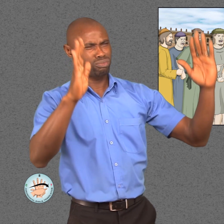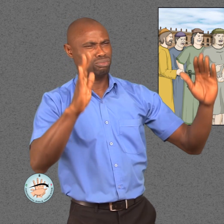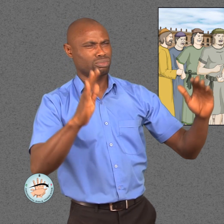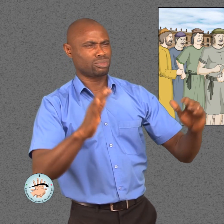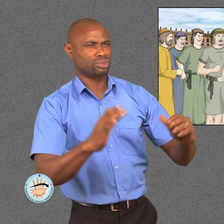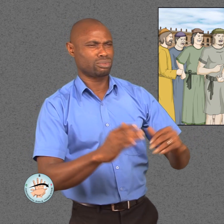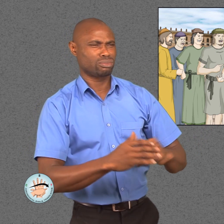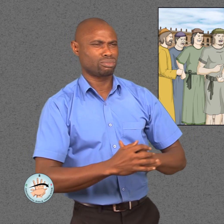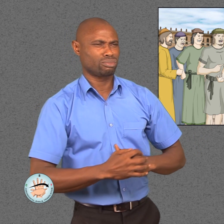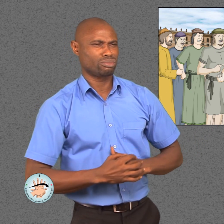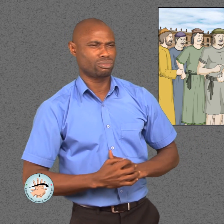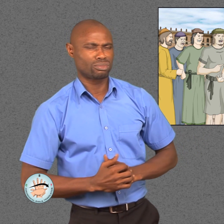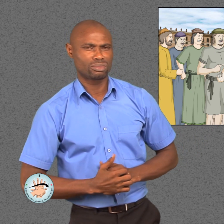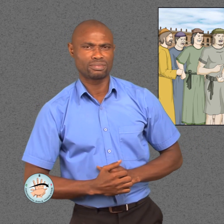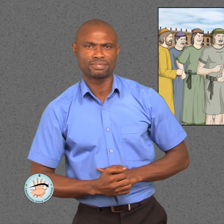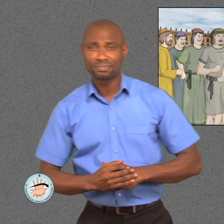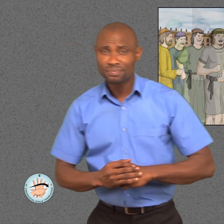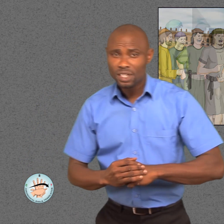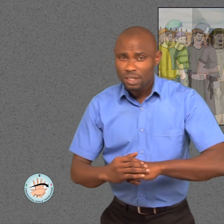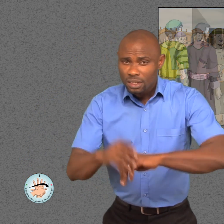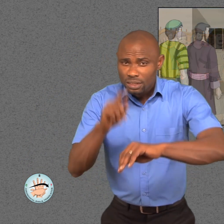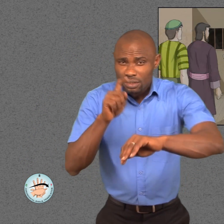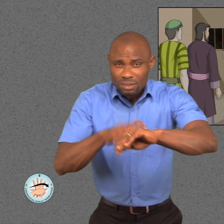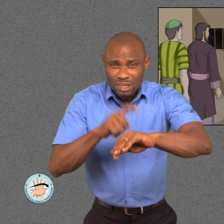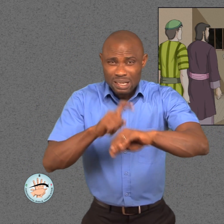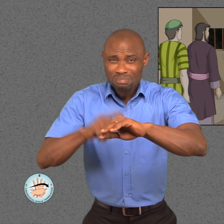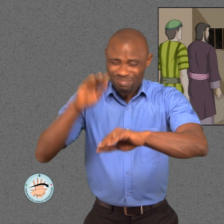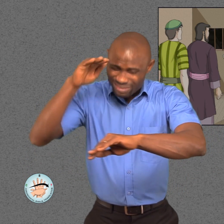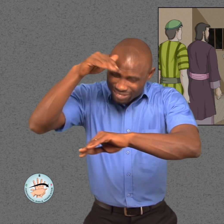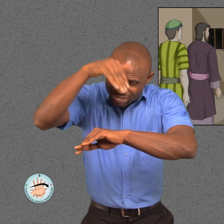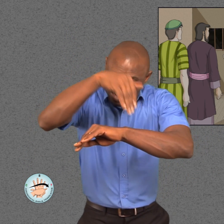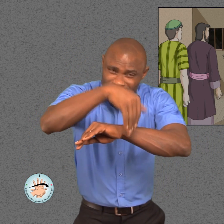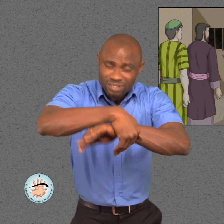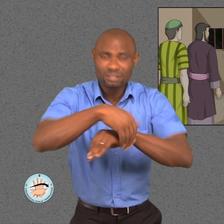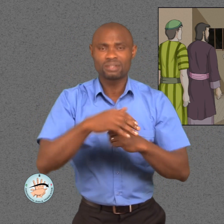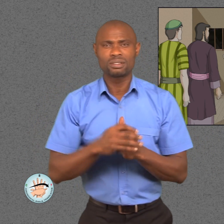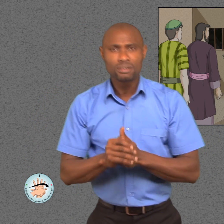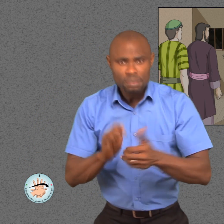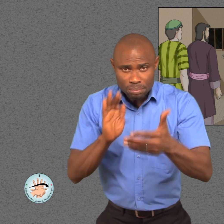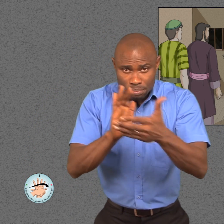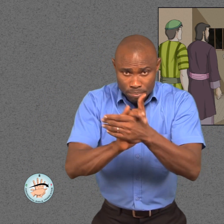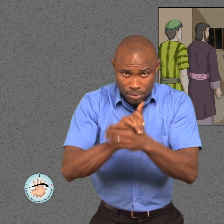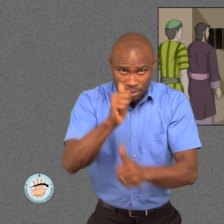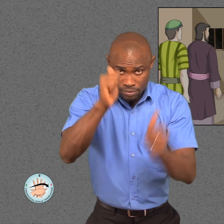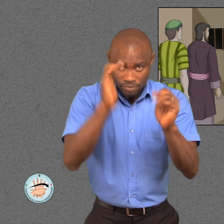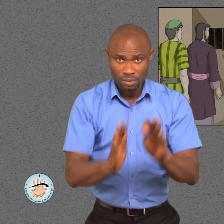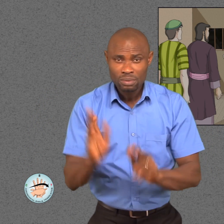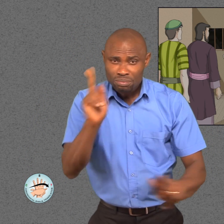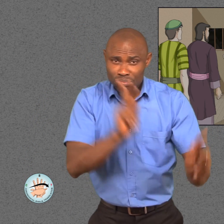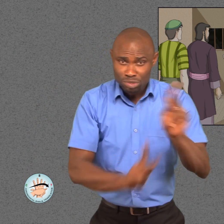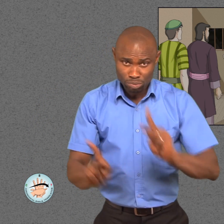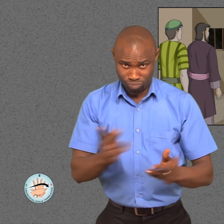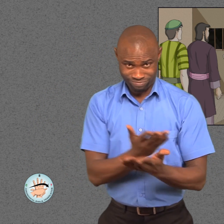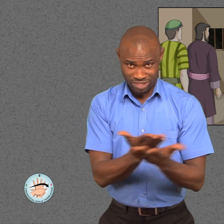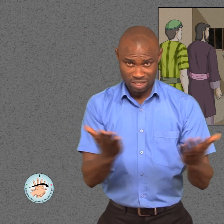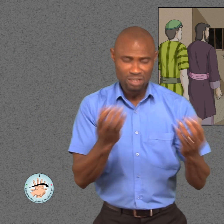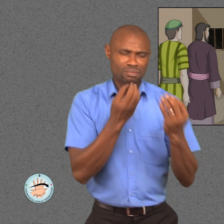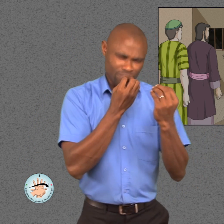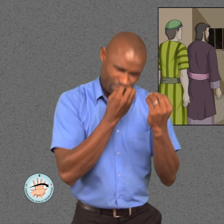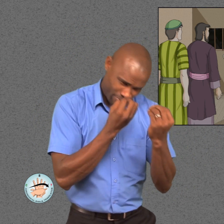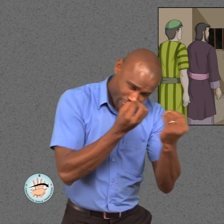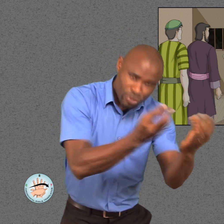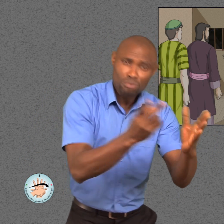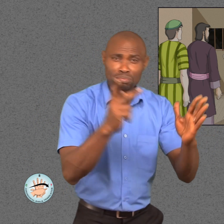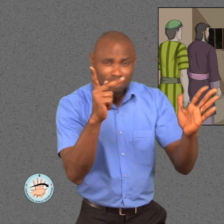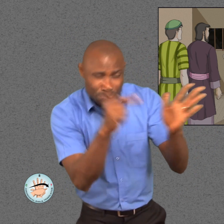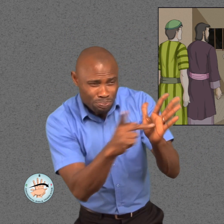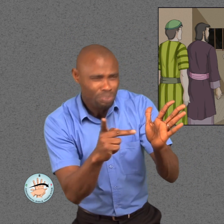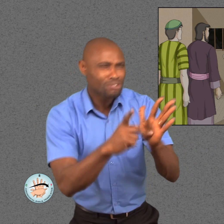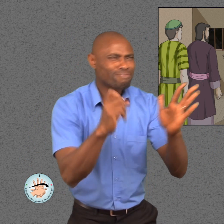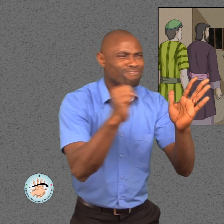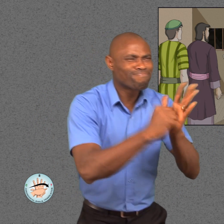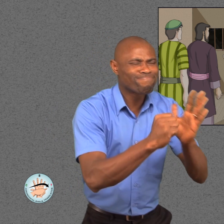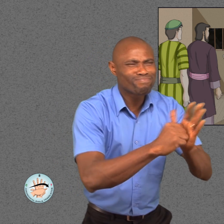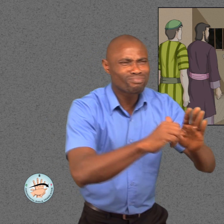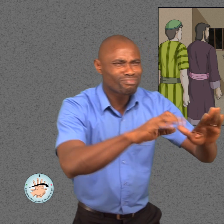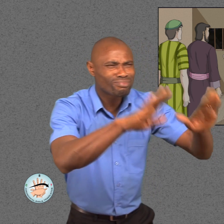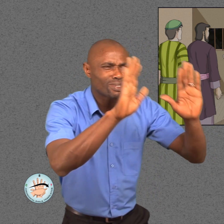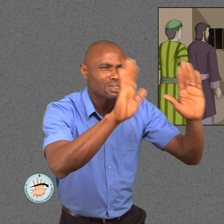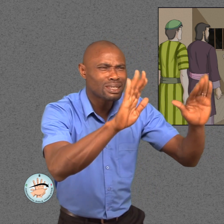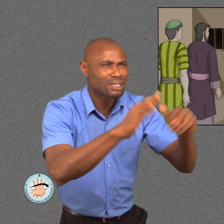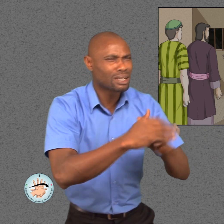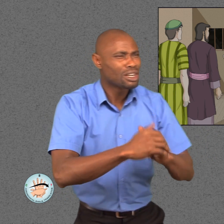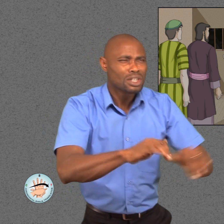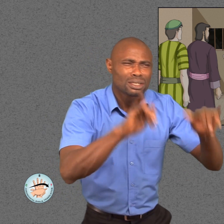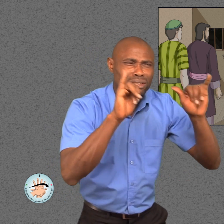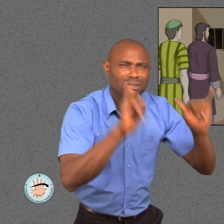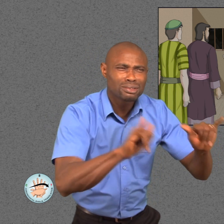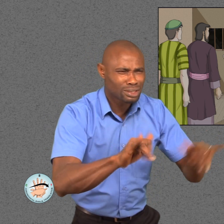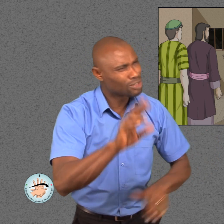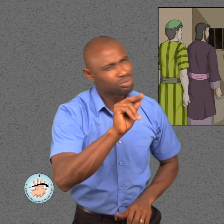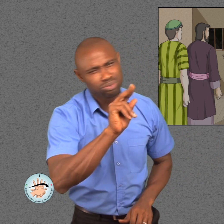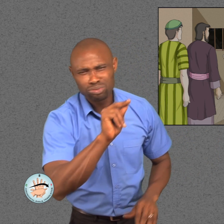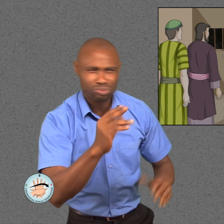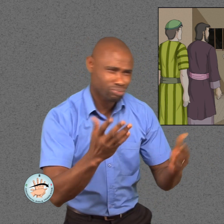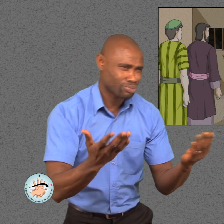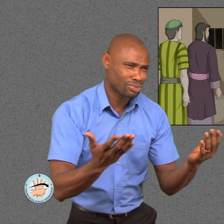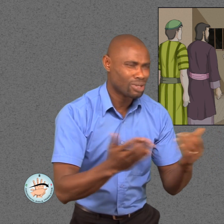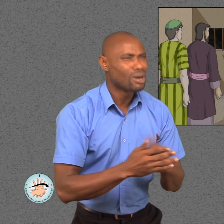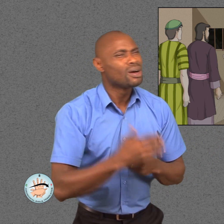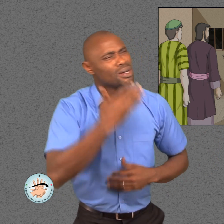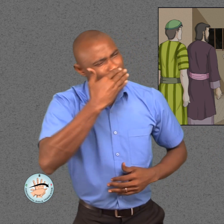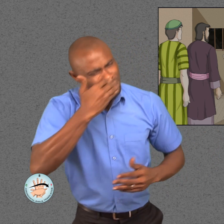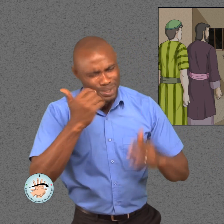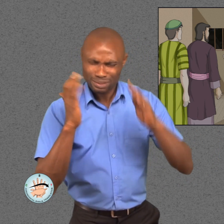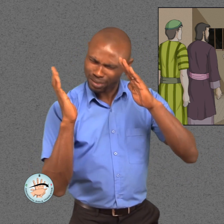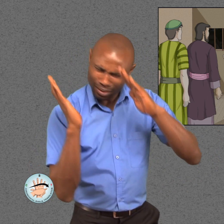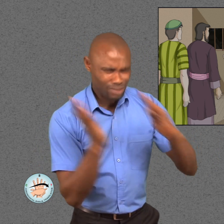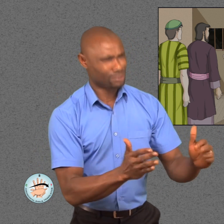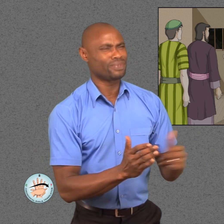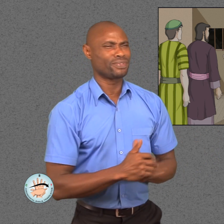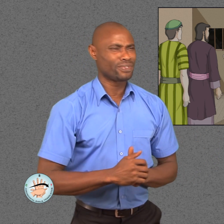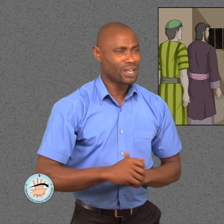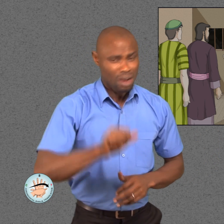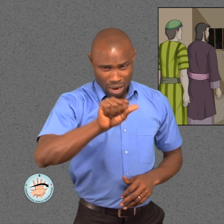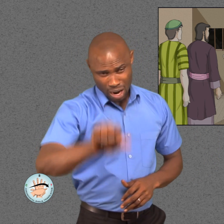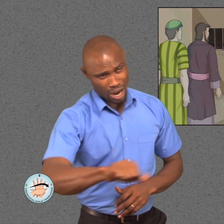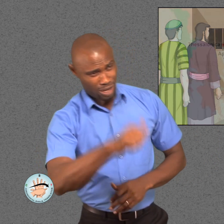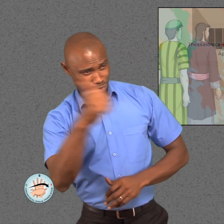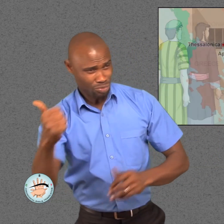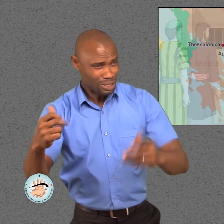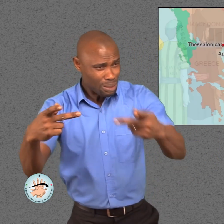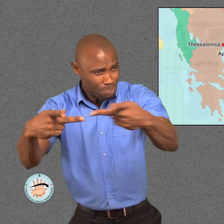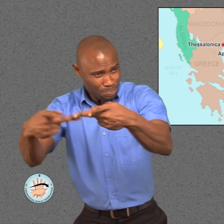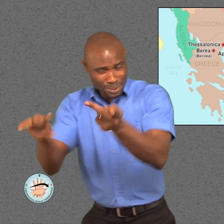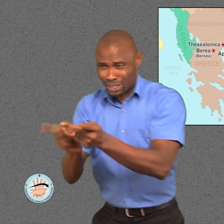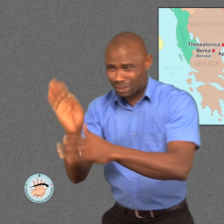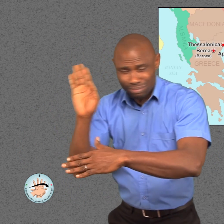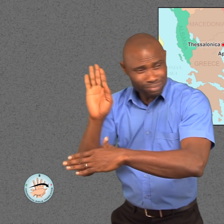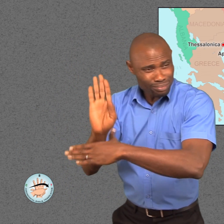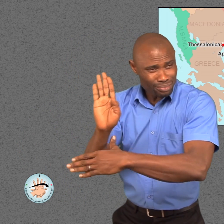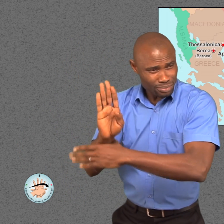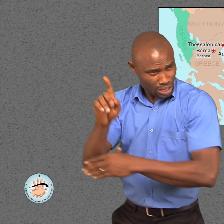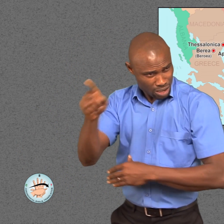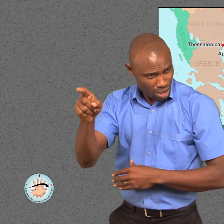And they collected bond from Jason and the others, and then released them.